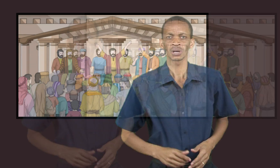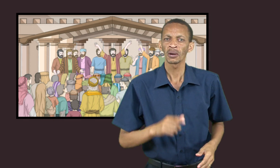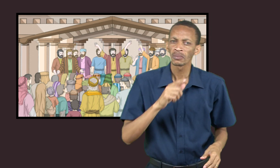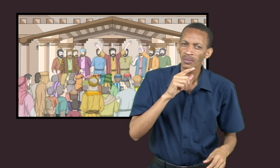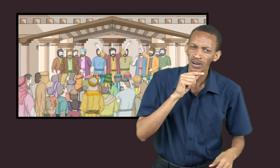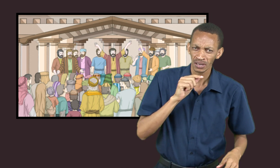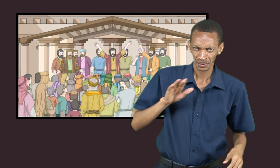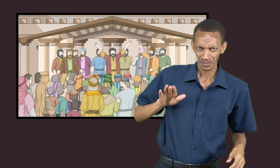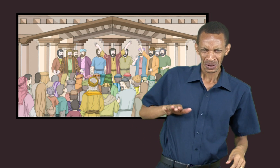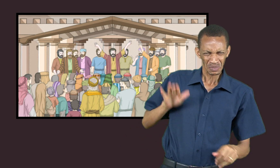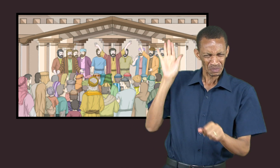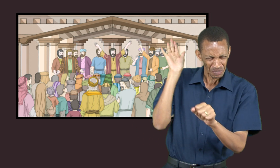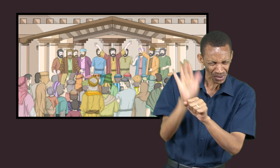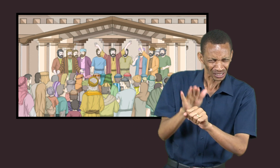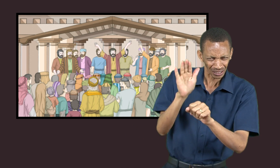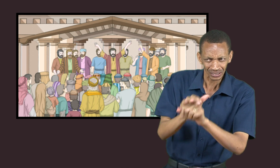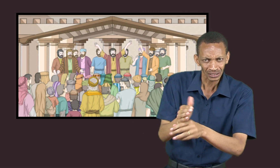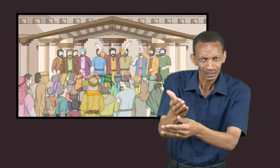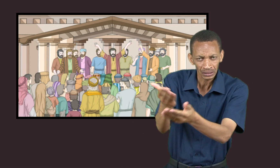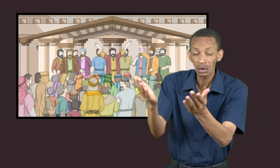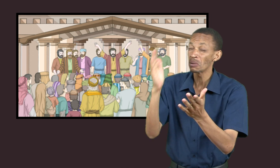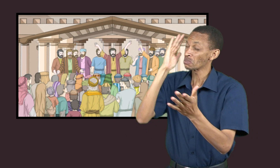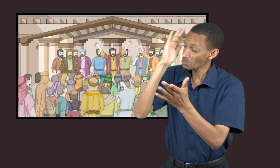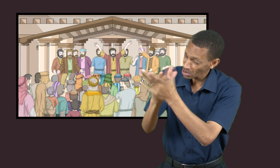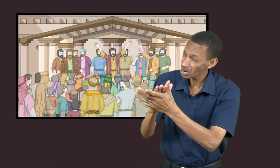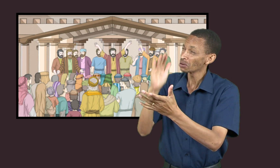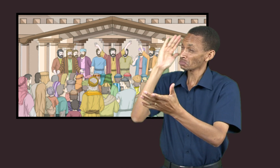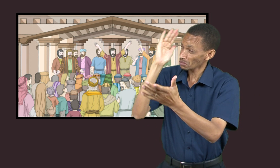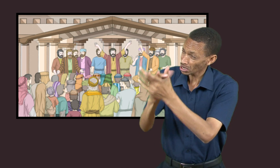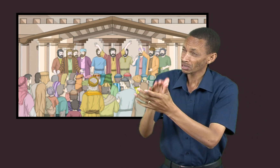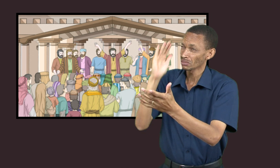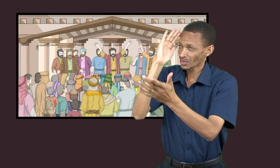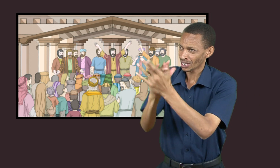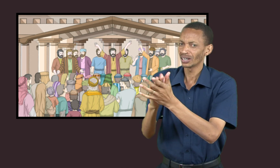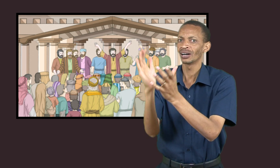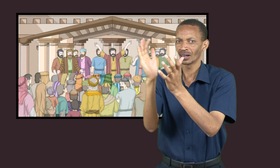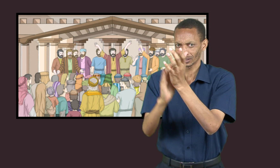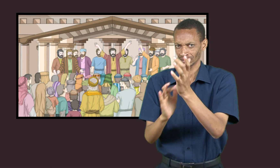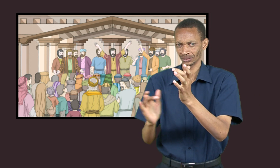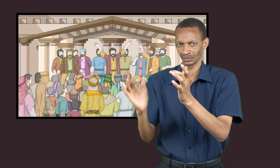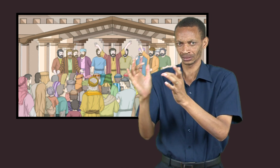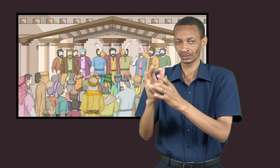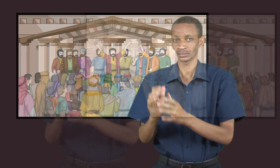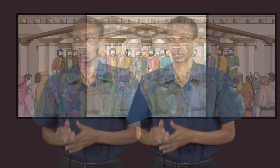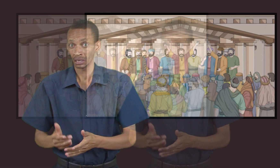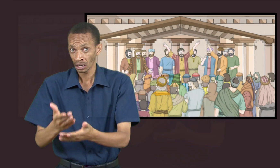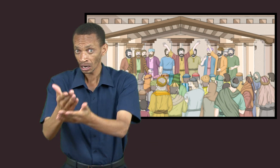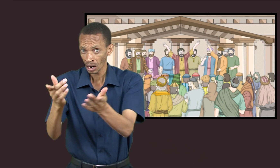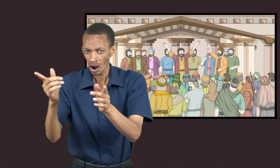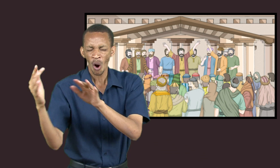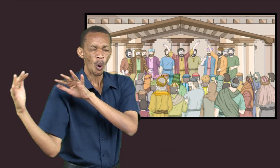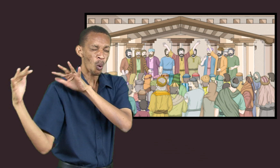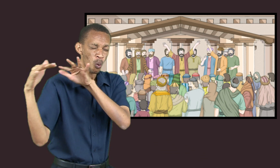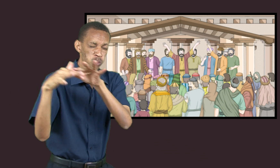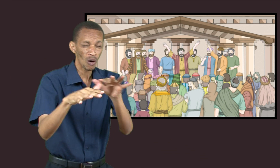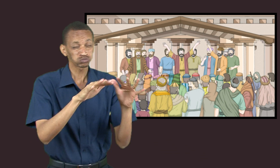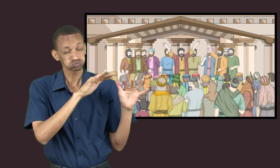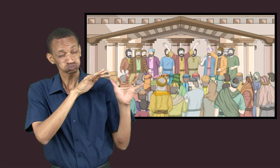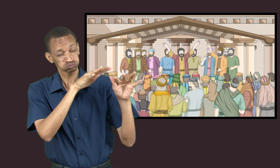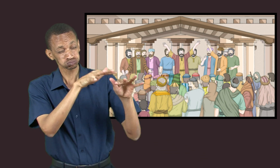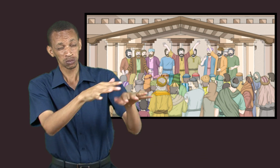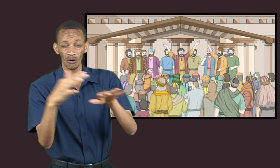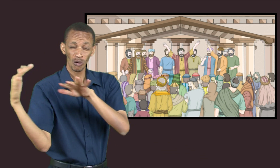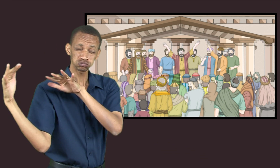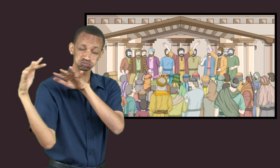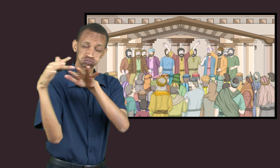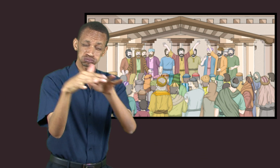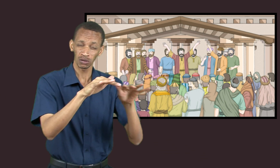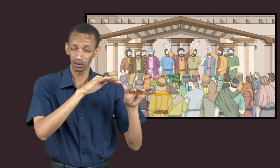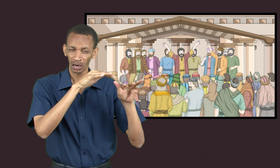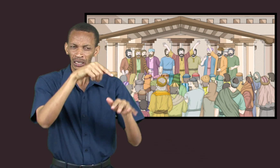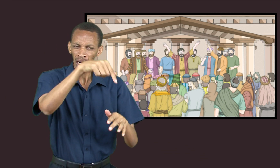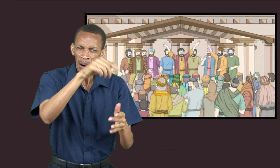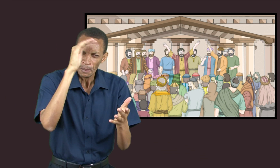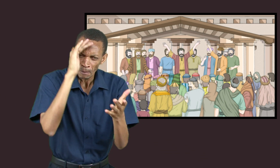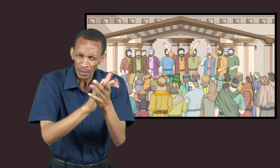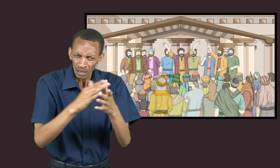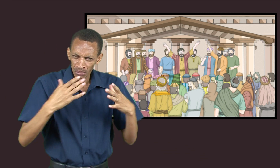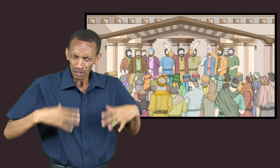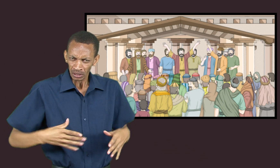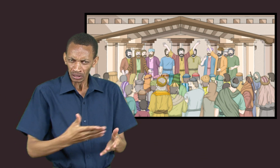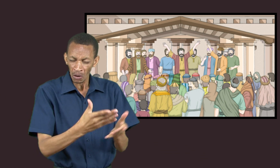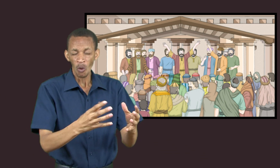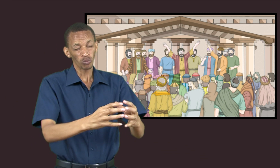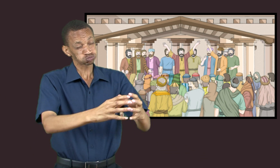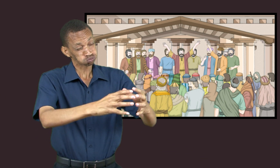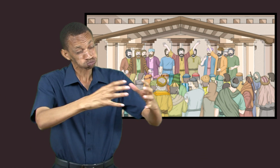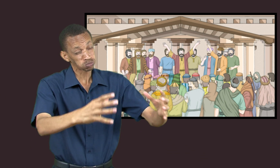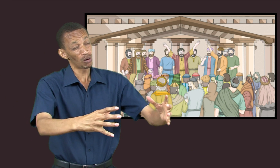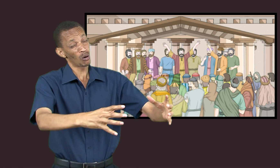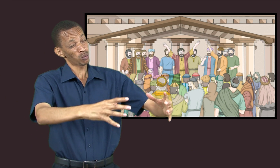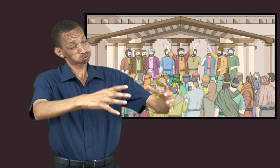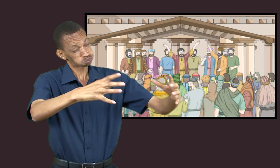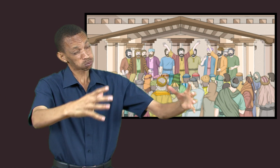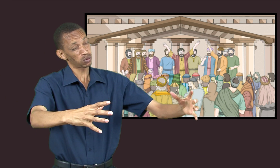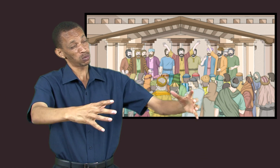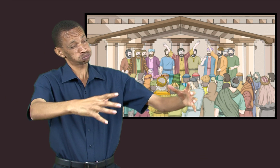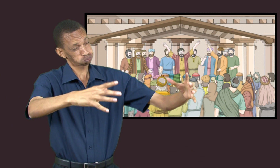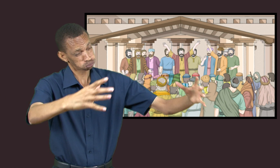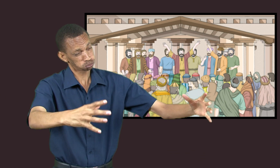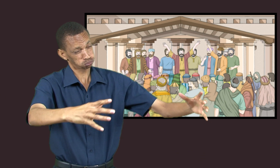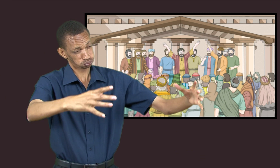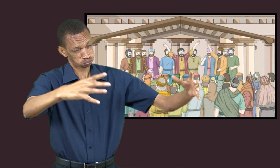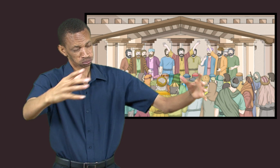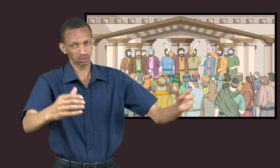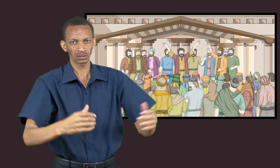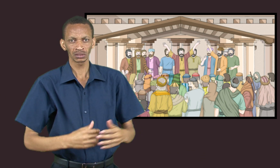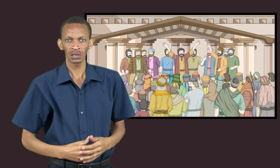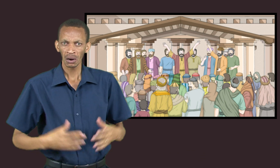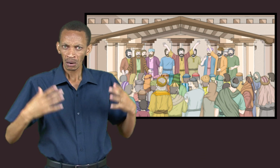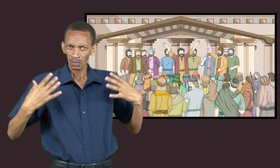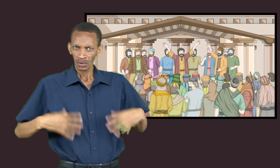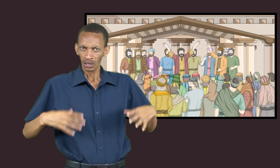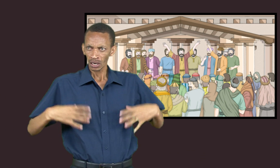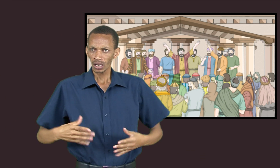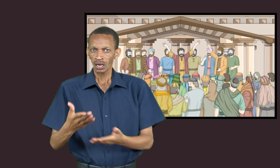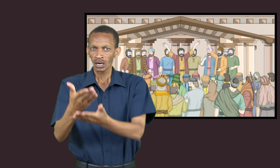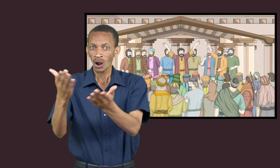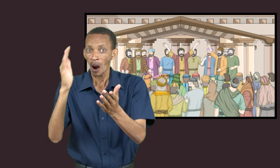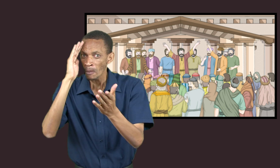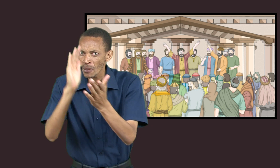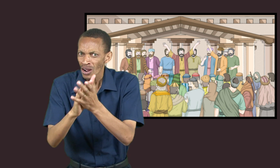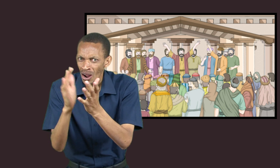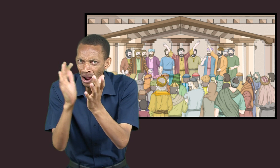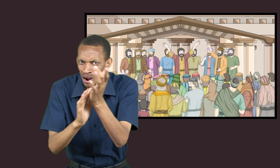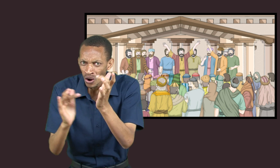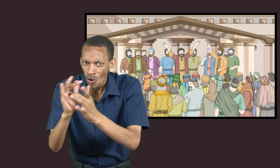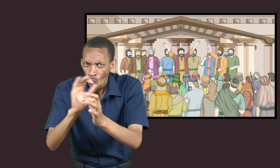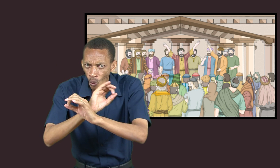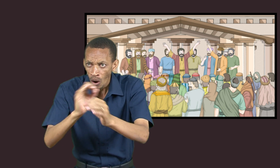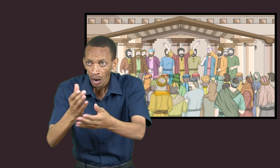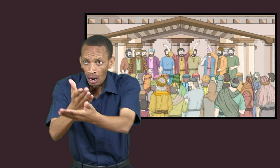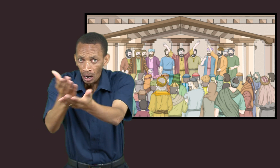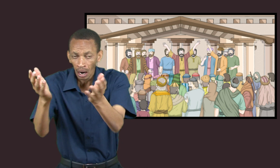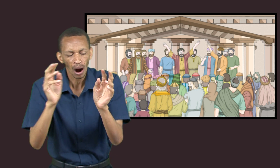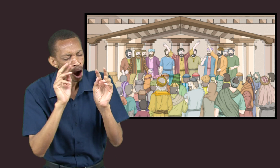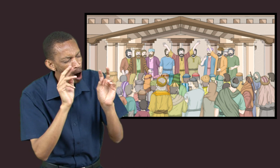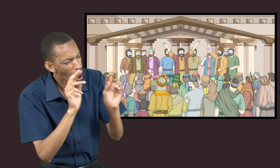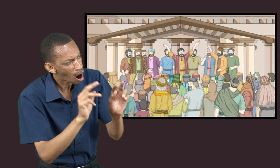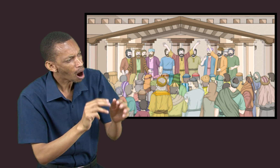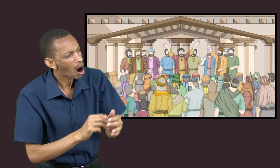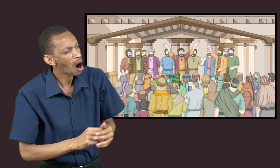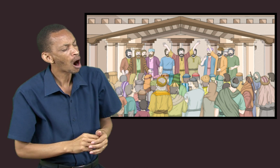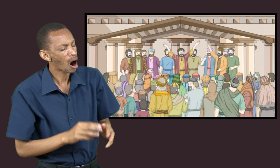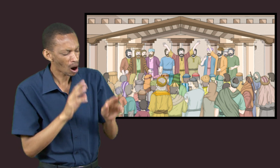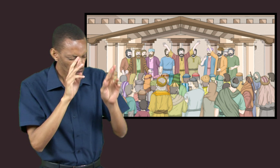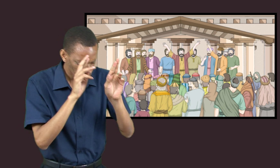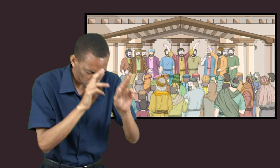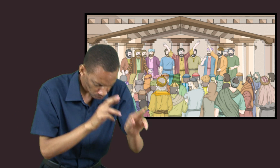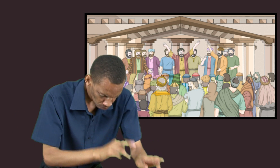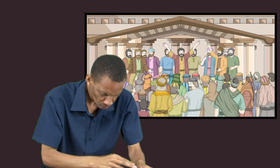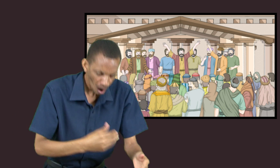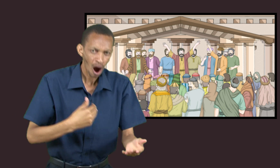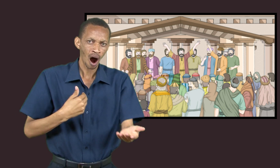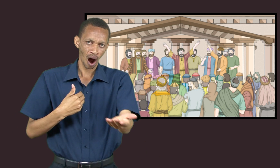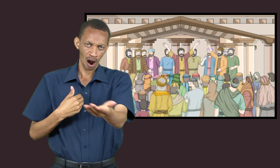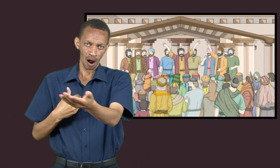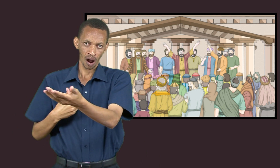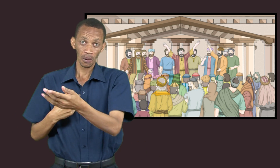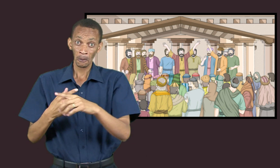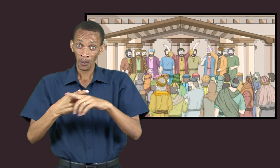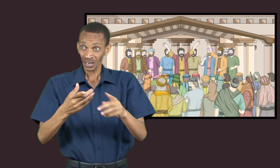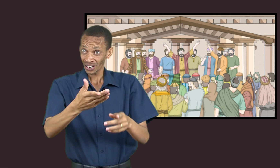Although the people regarded them highly, no one else dared to join them.